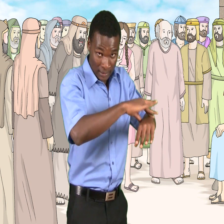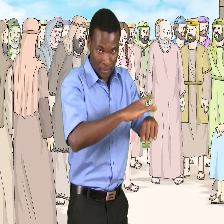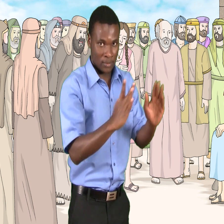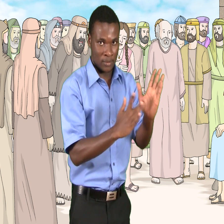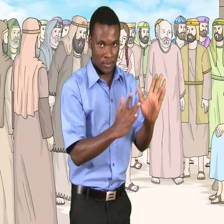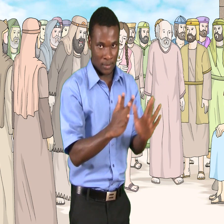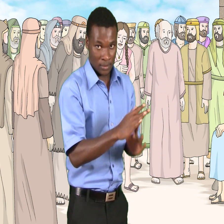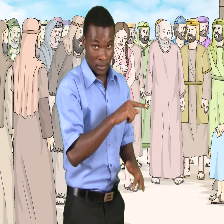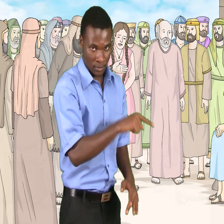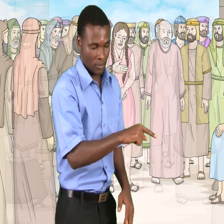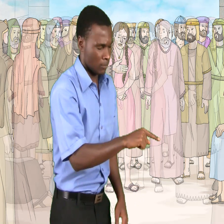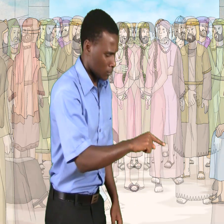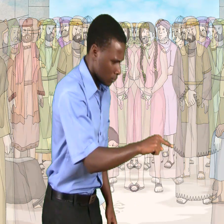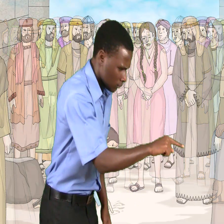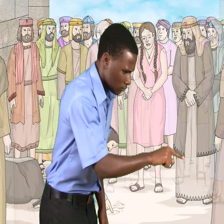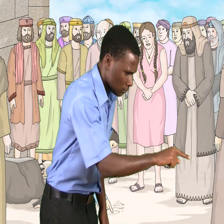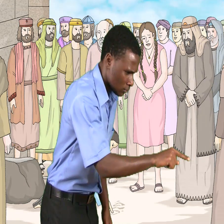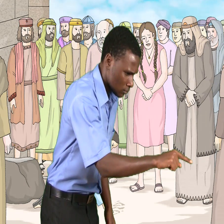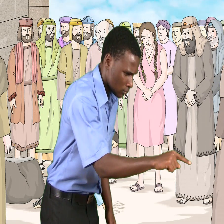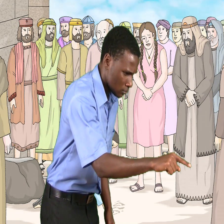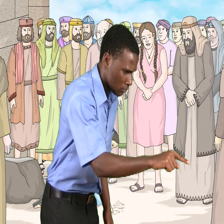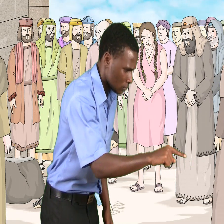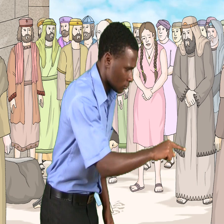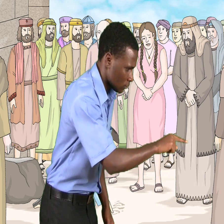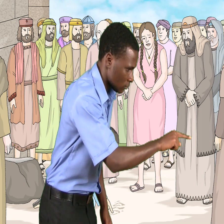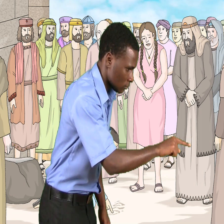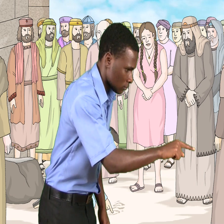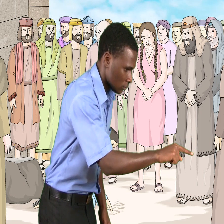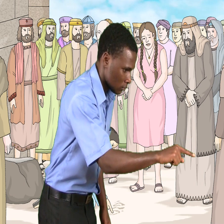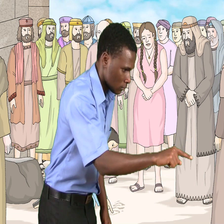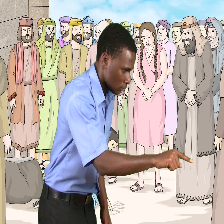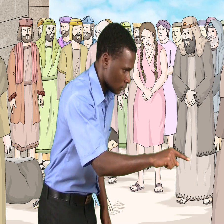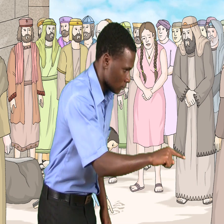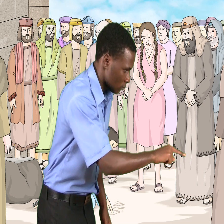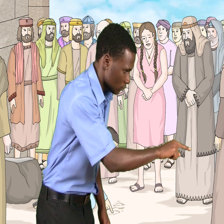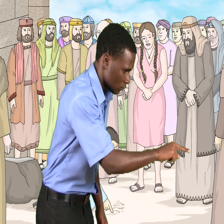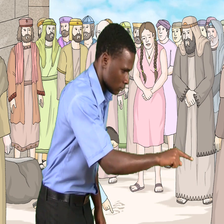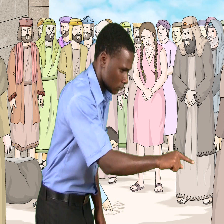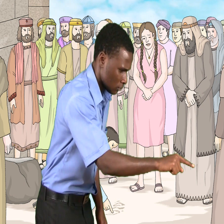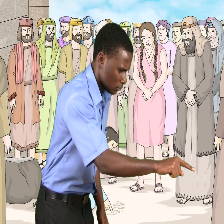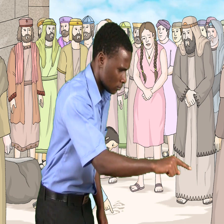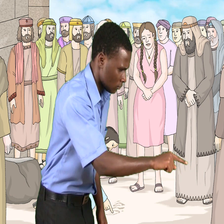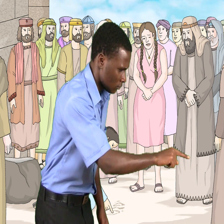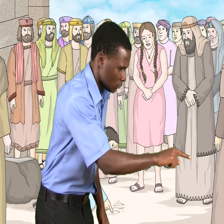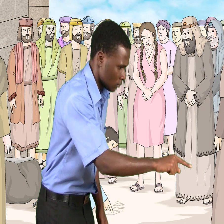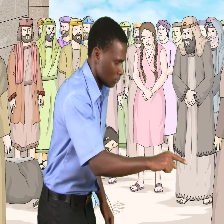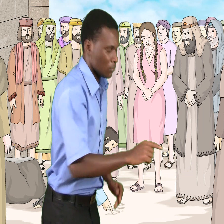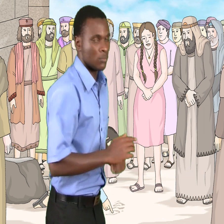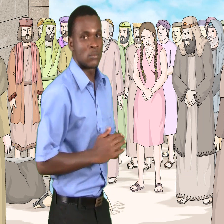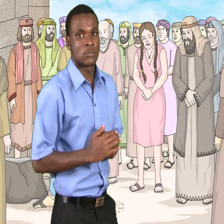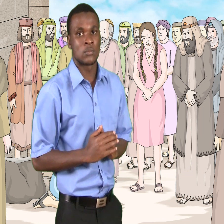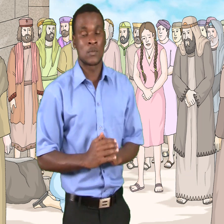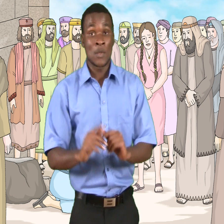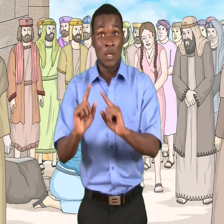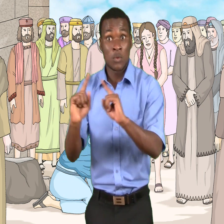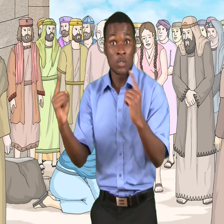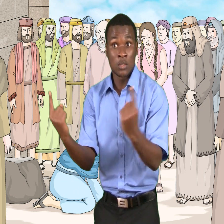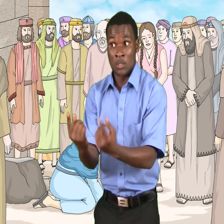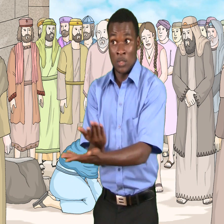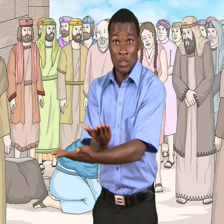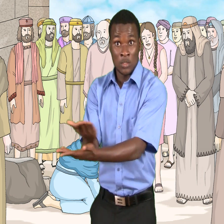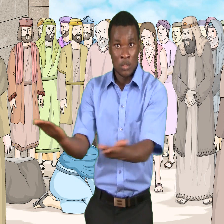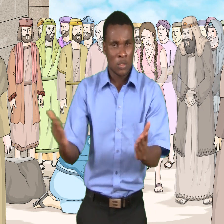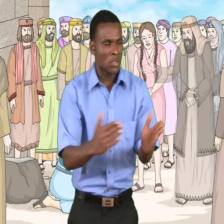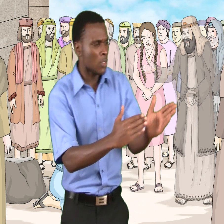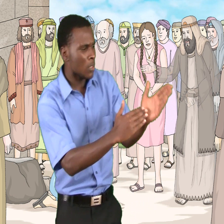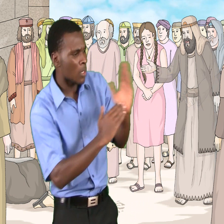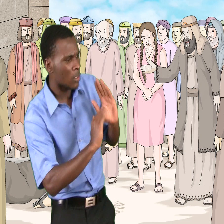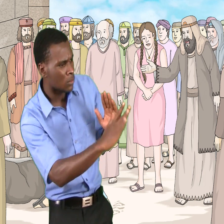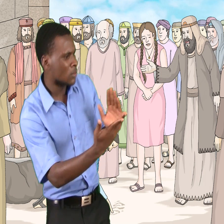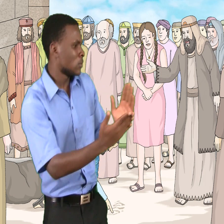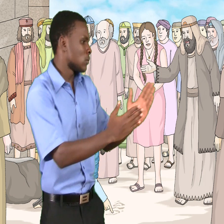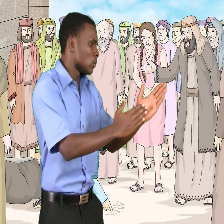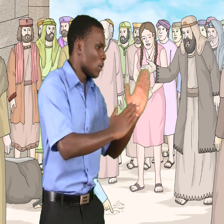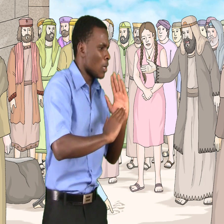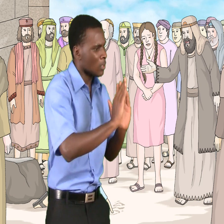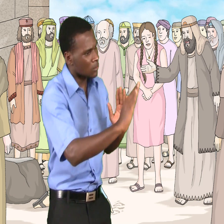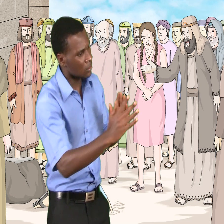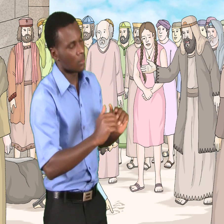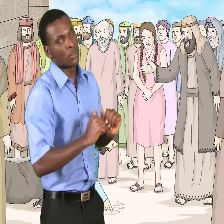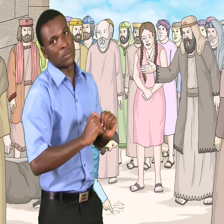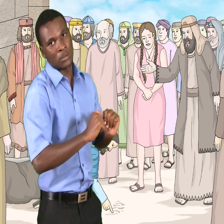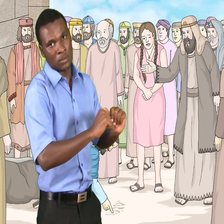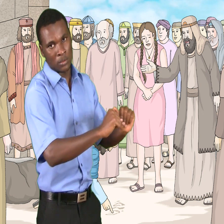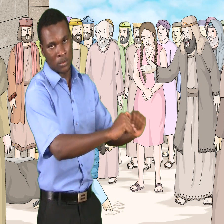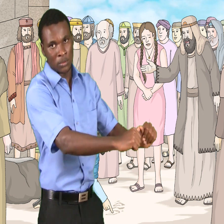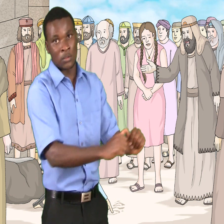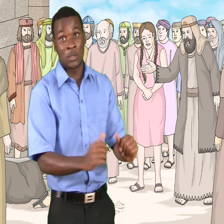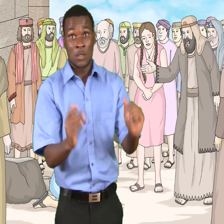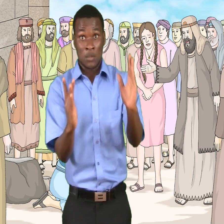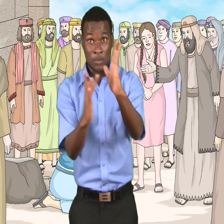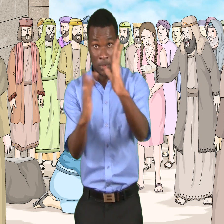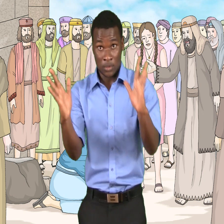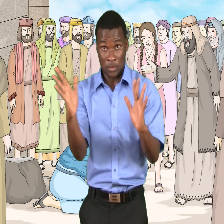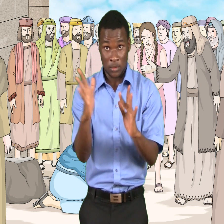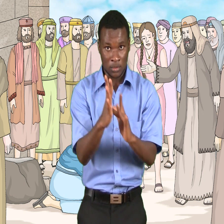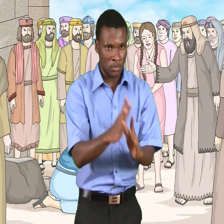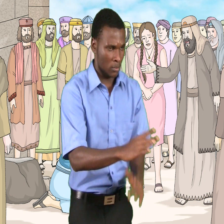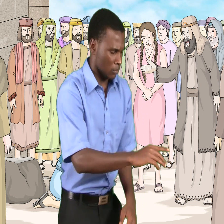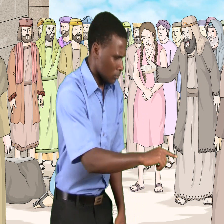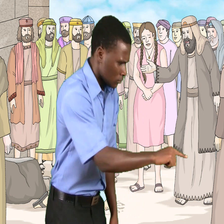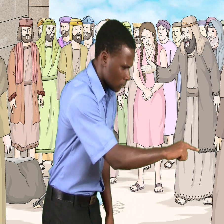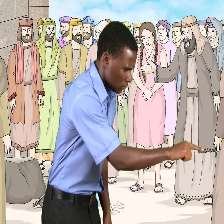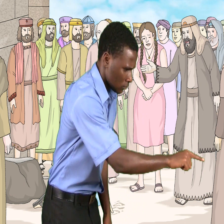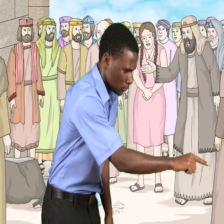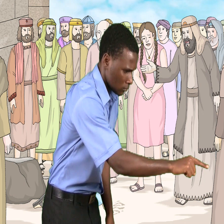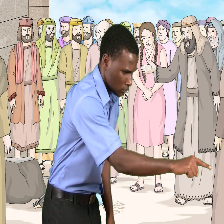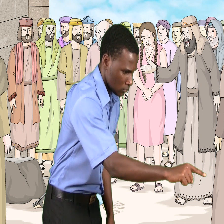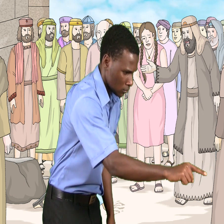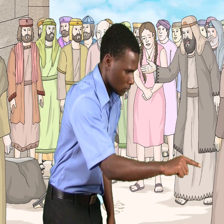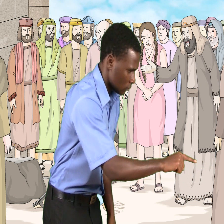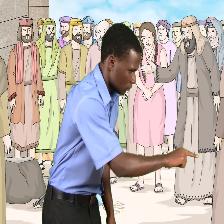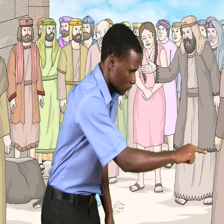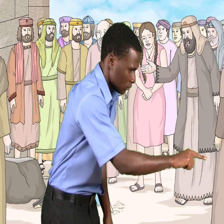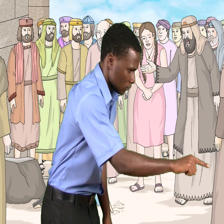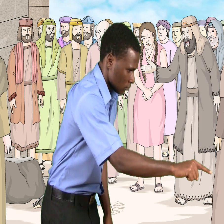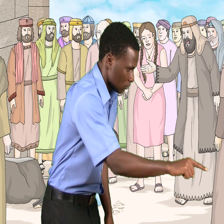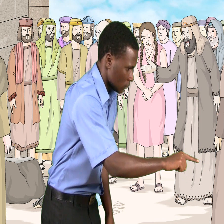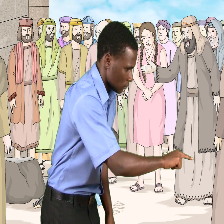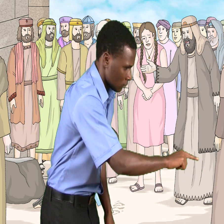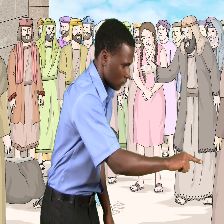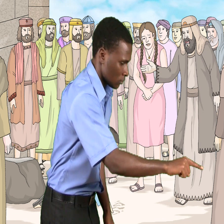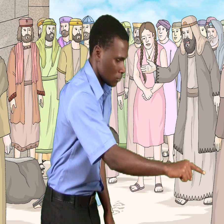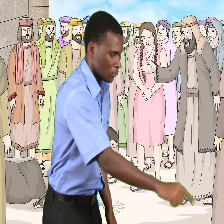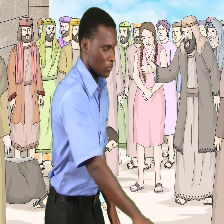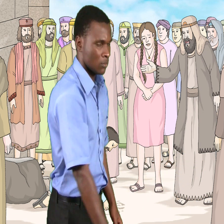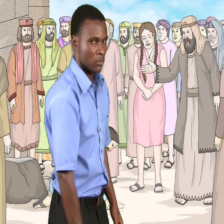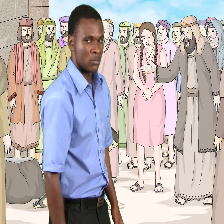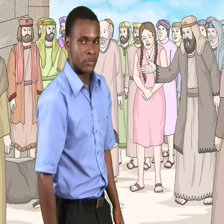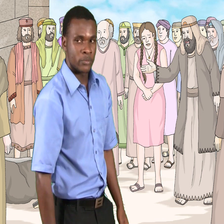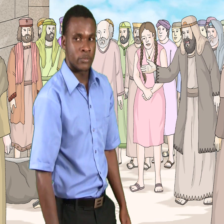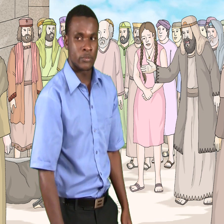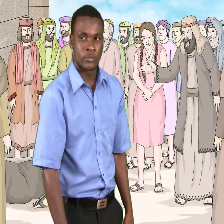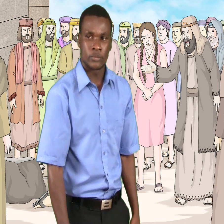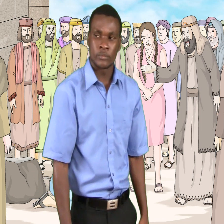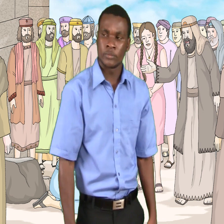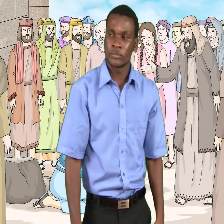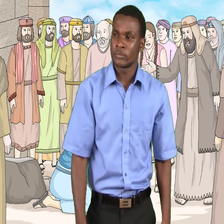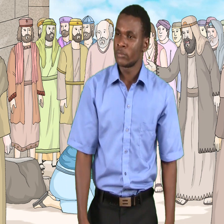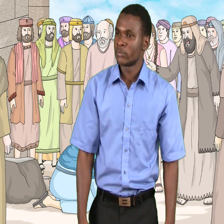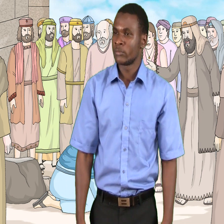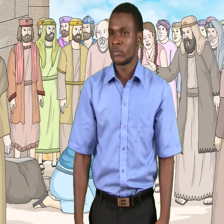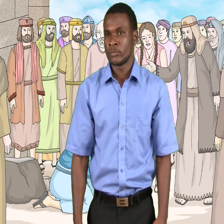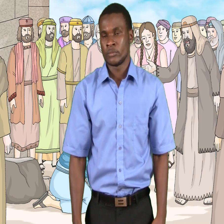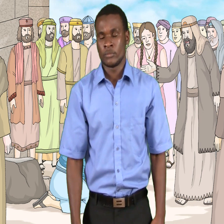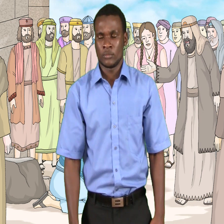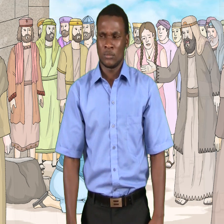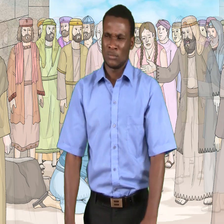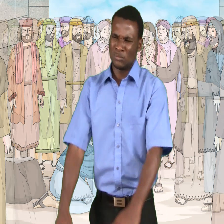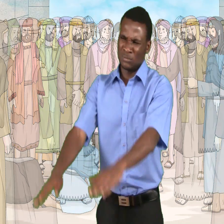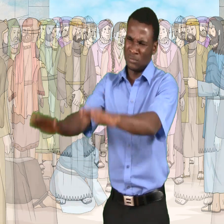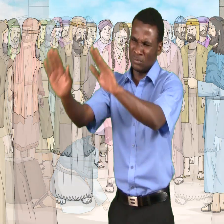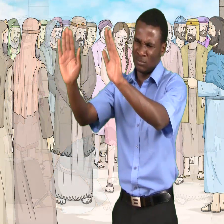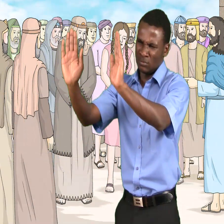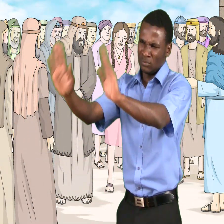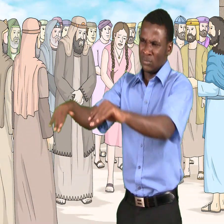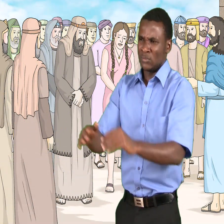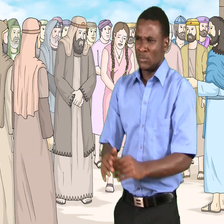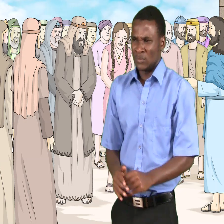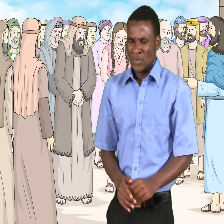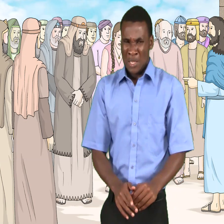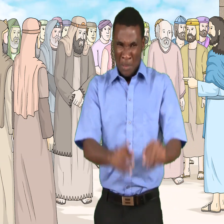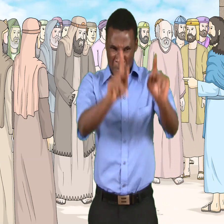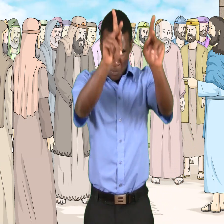But Jesus bent down and began to write on the ground with His finger.